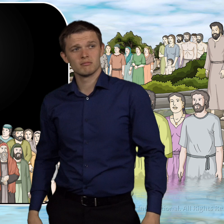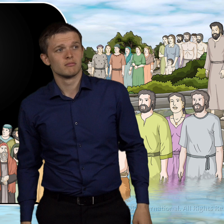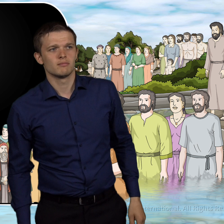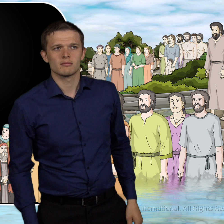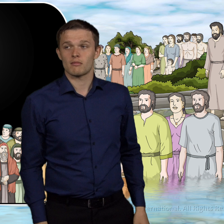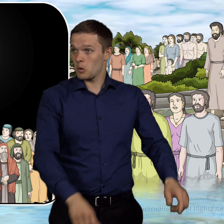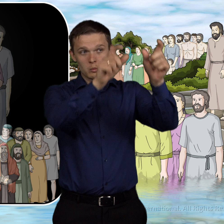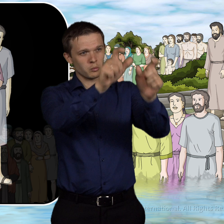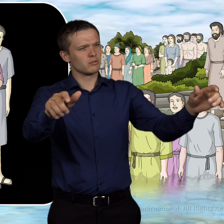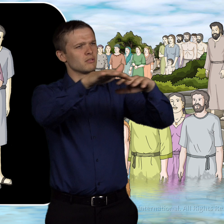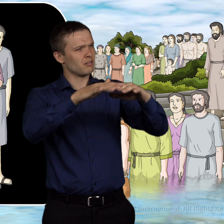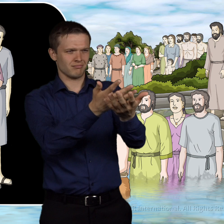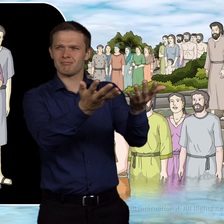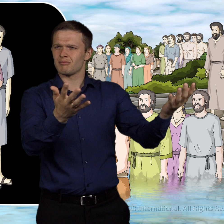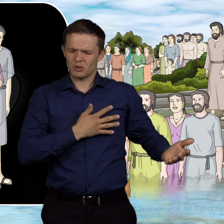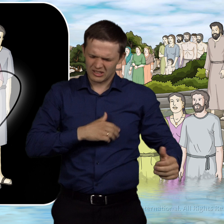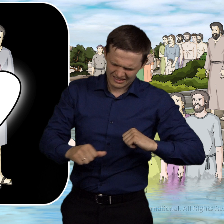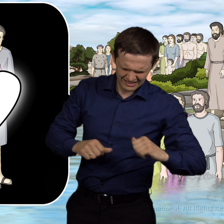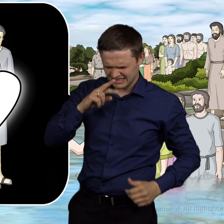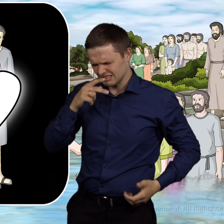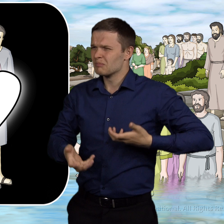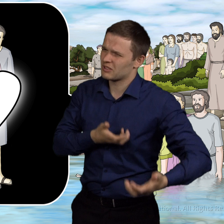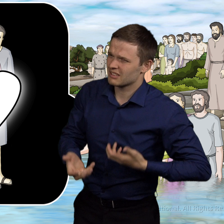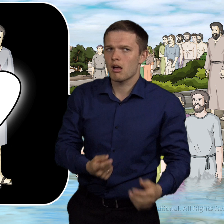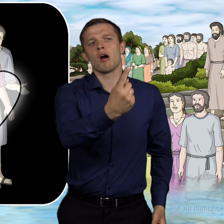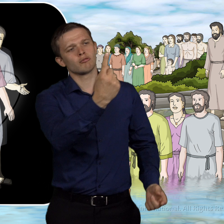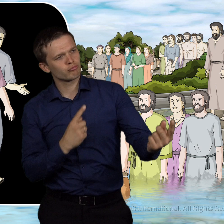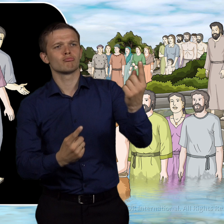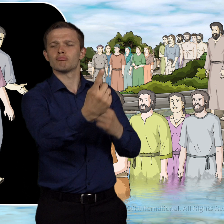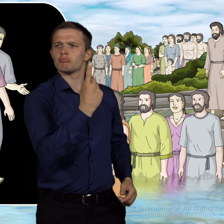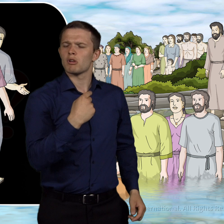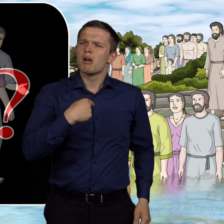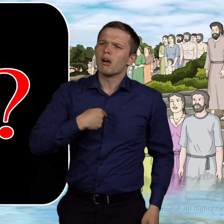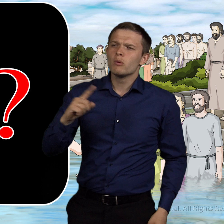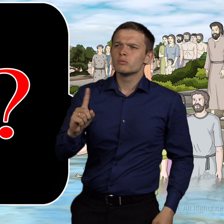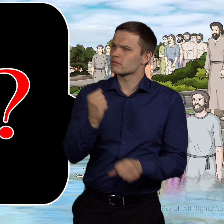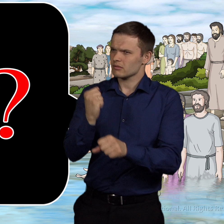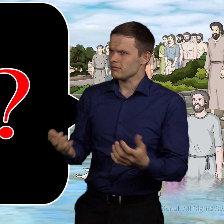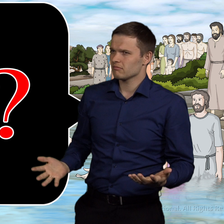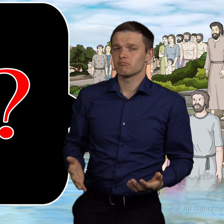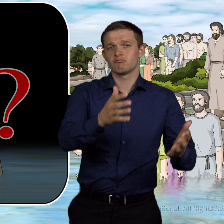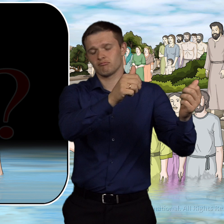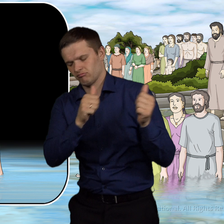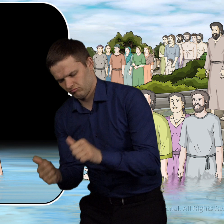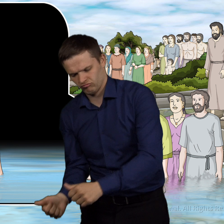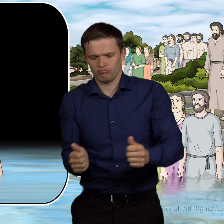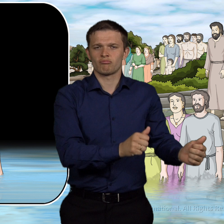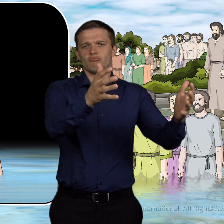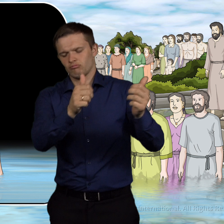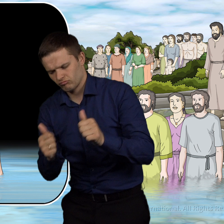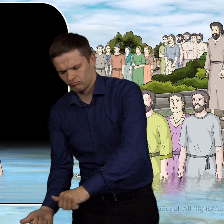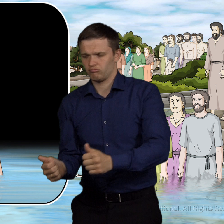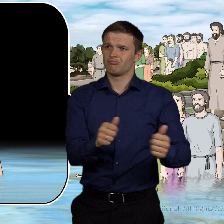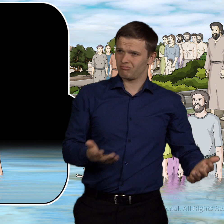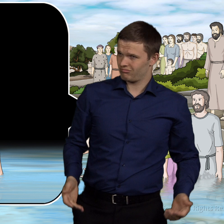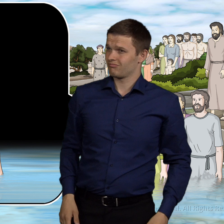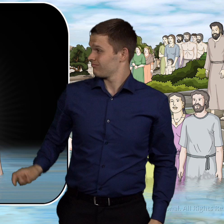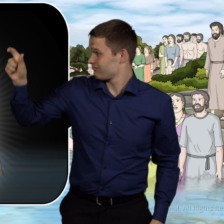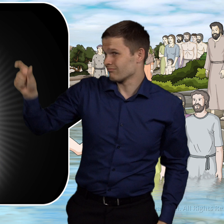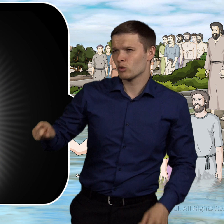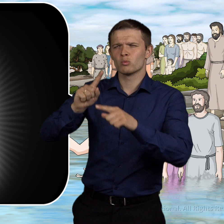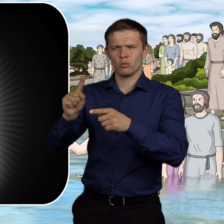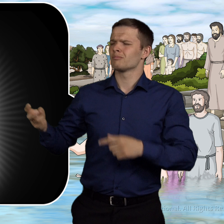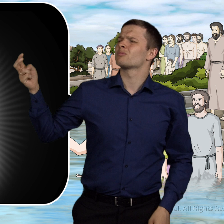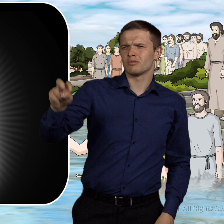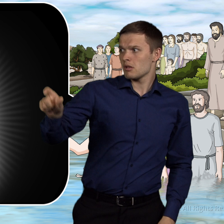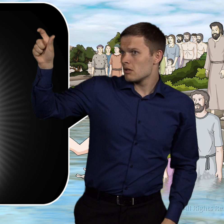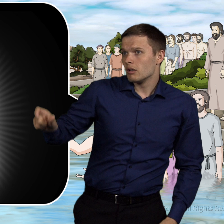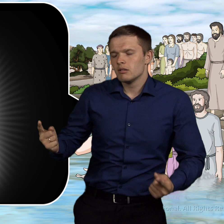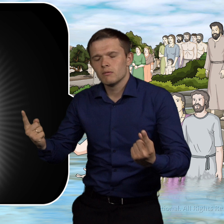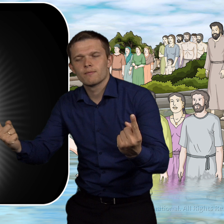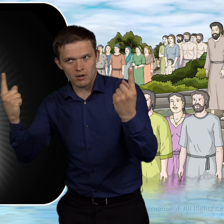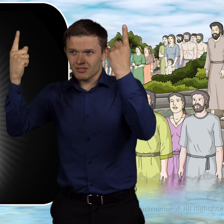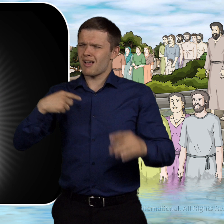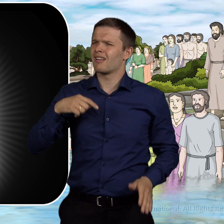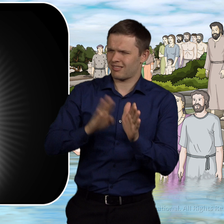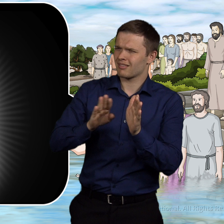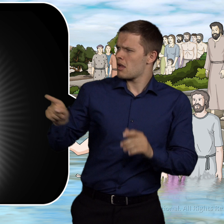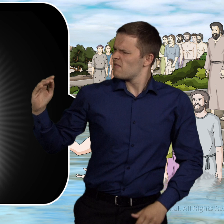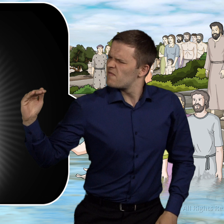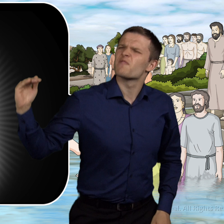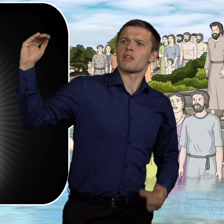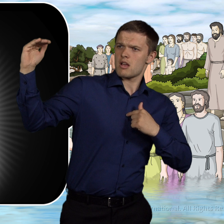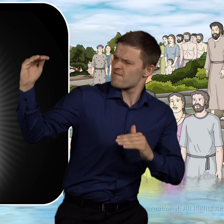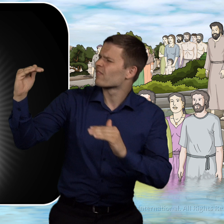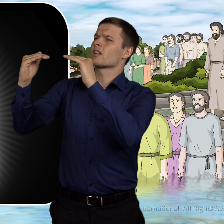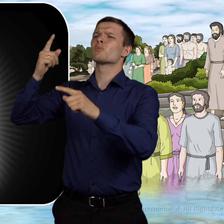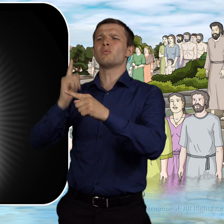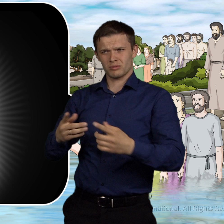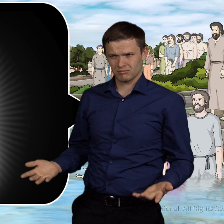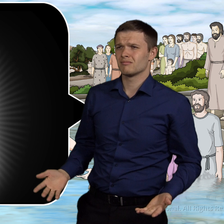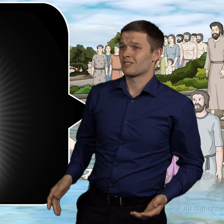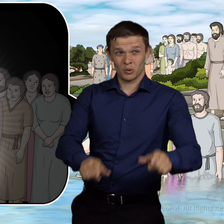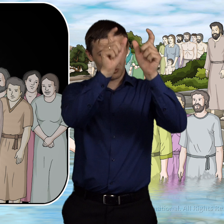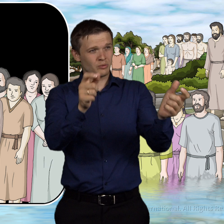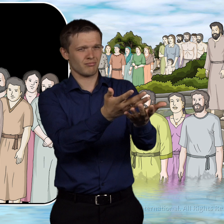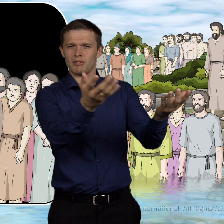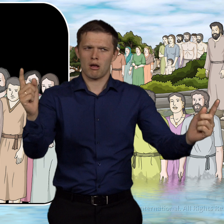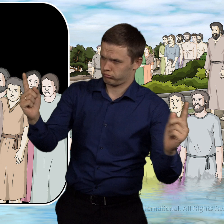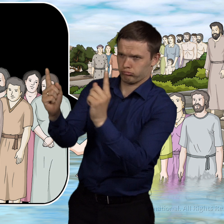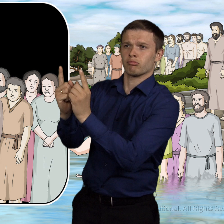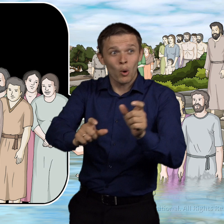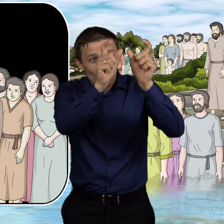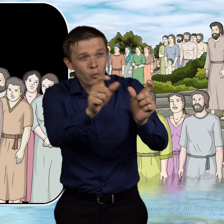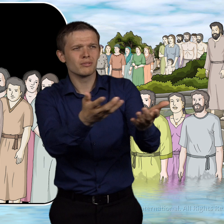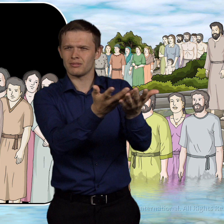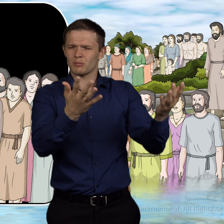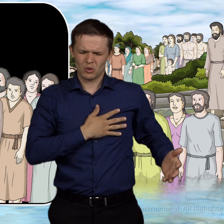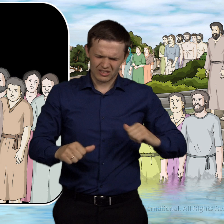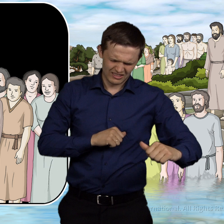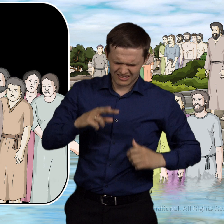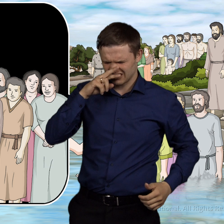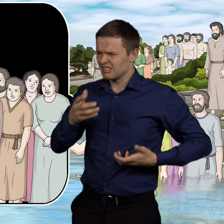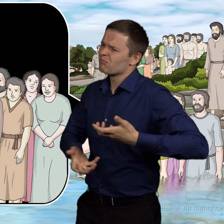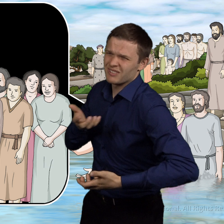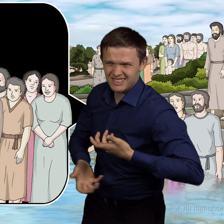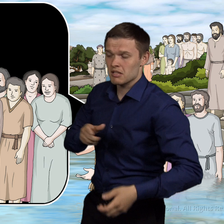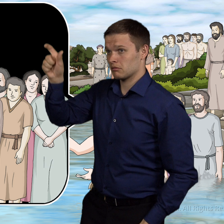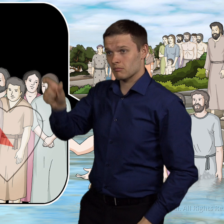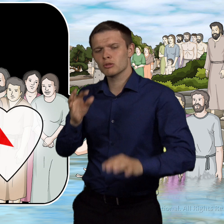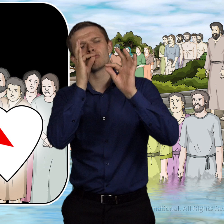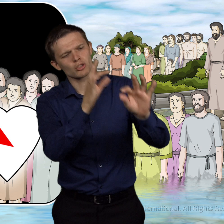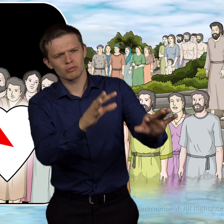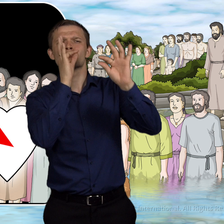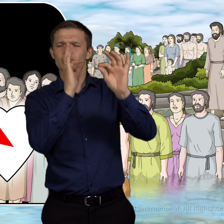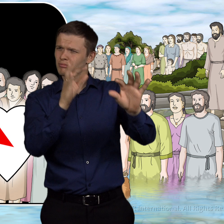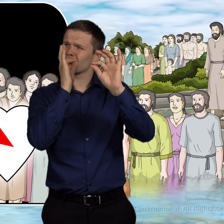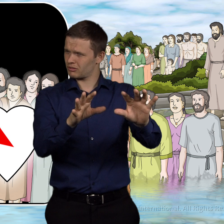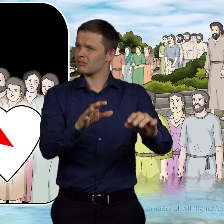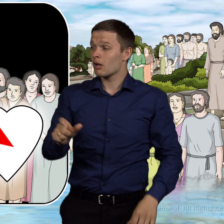I baptize you with water for repentance, but after me will come One more powerful than I, whose sandals I am not worthy to carry.